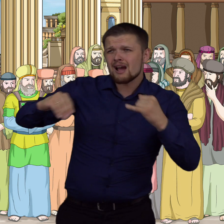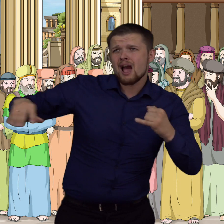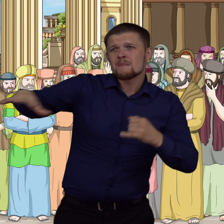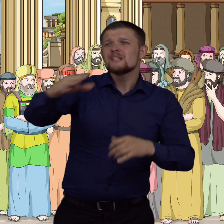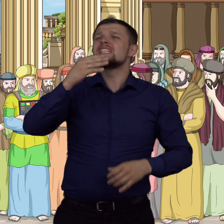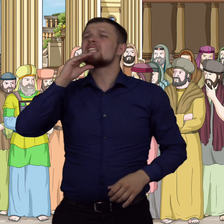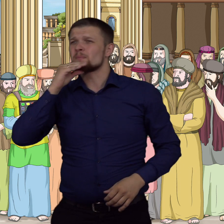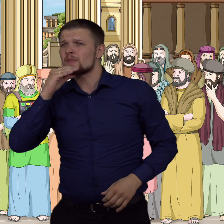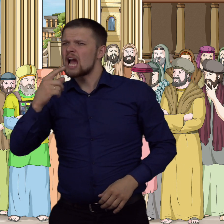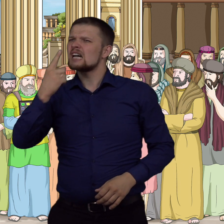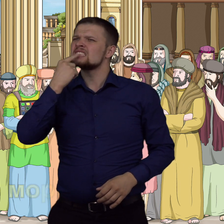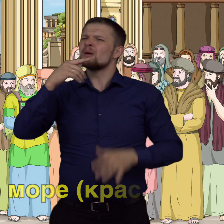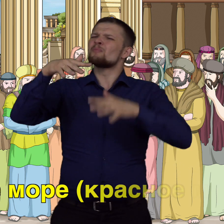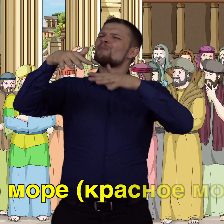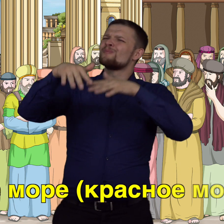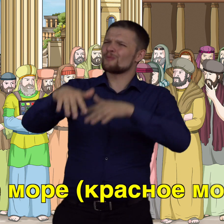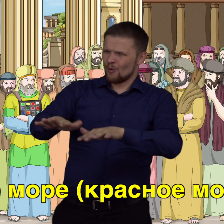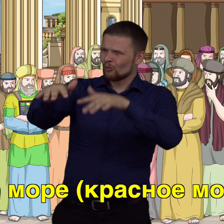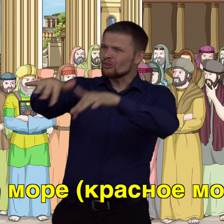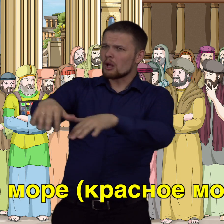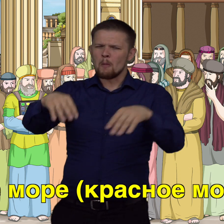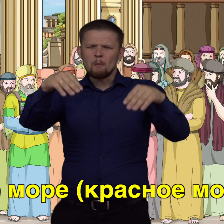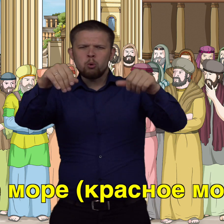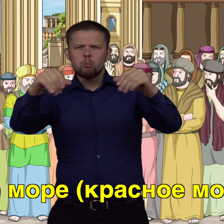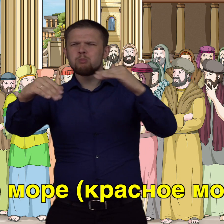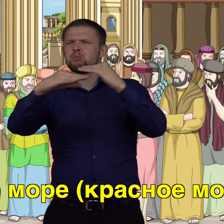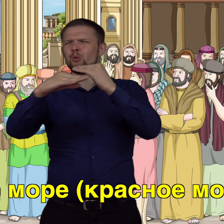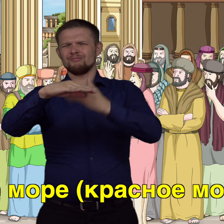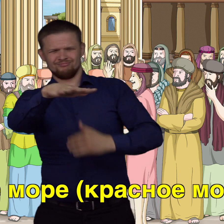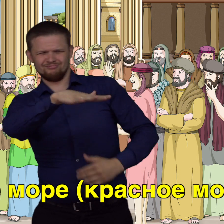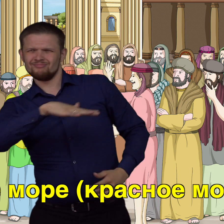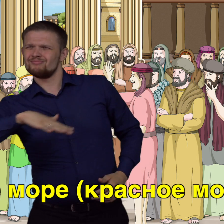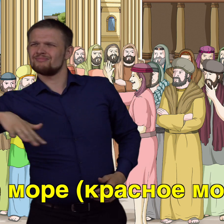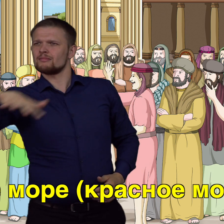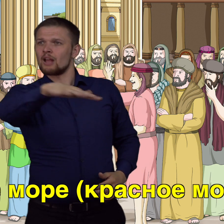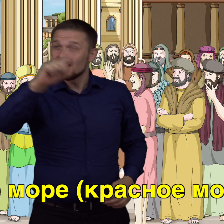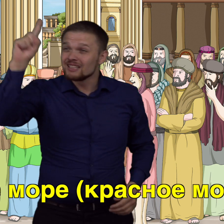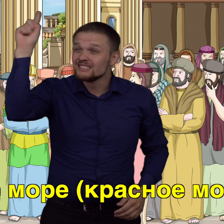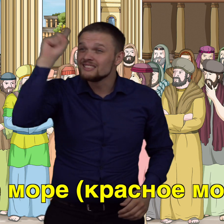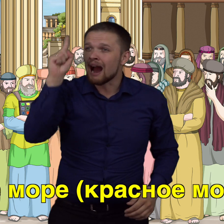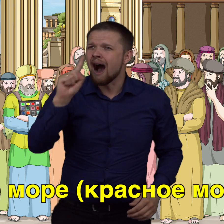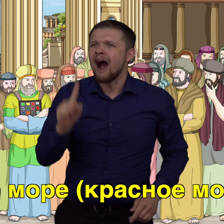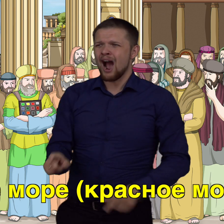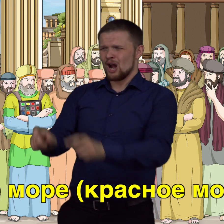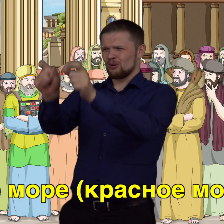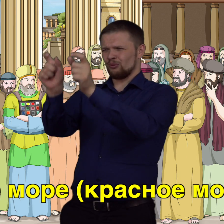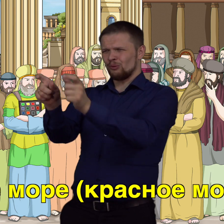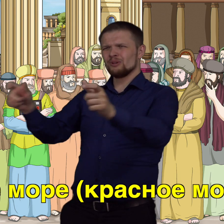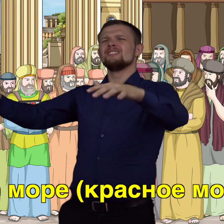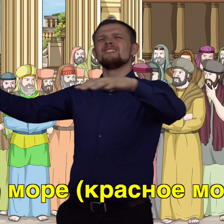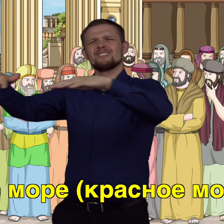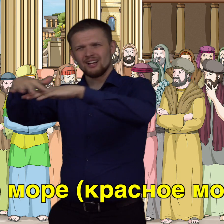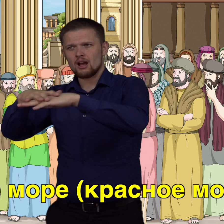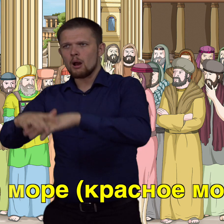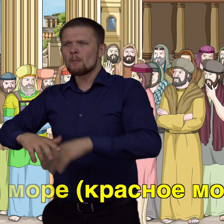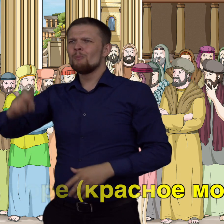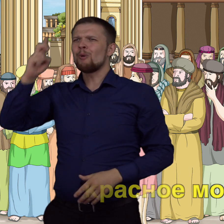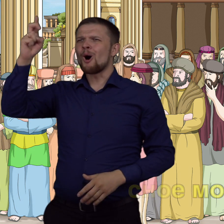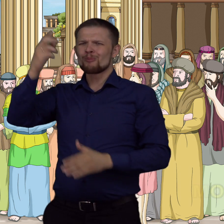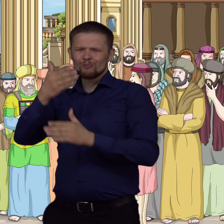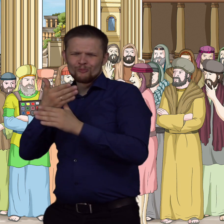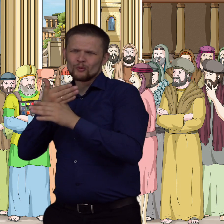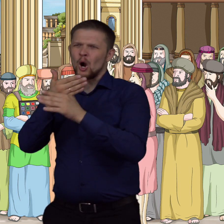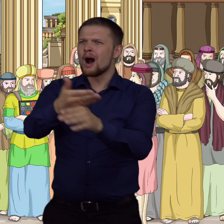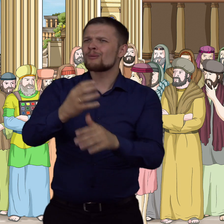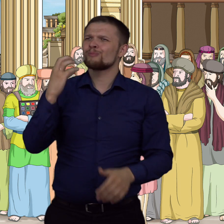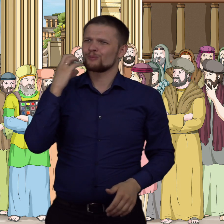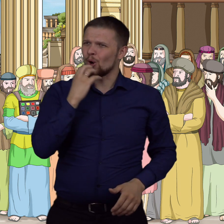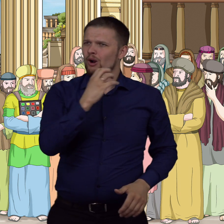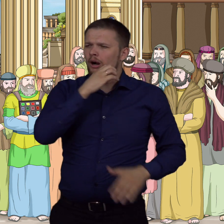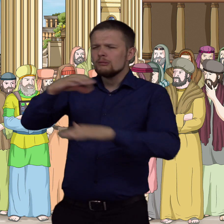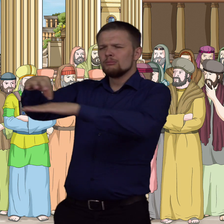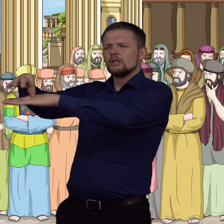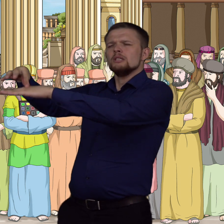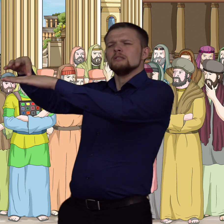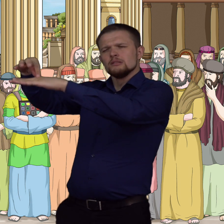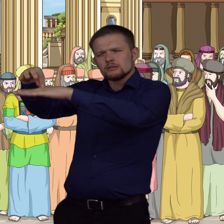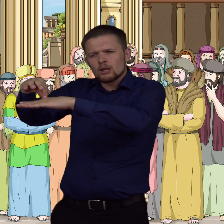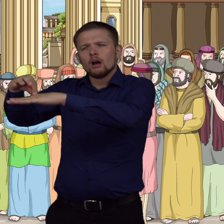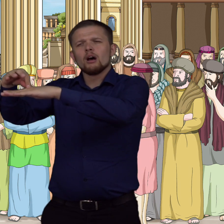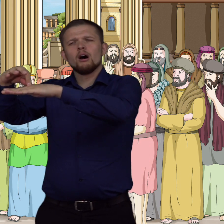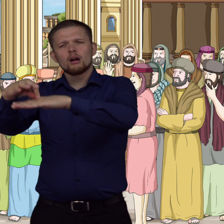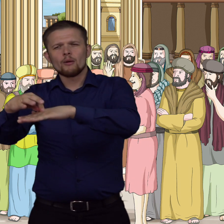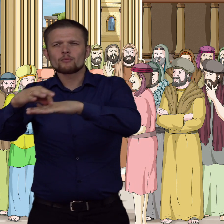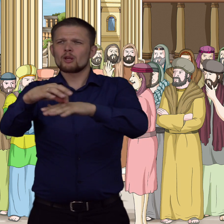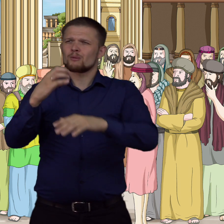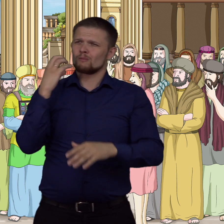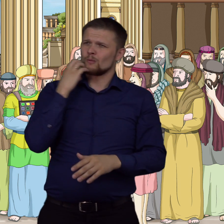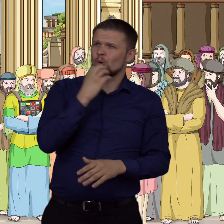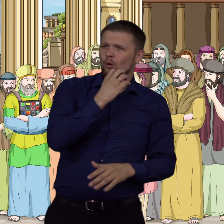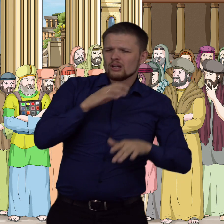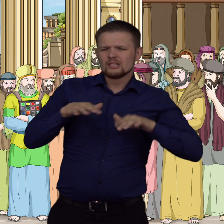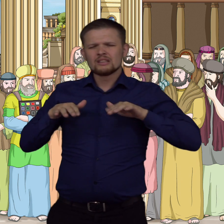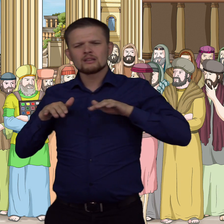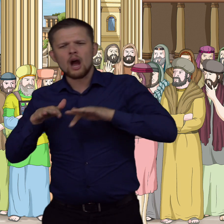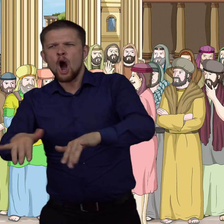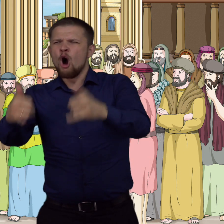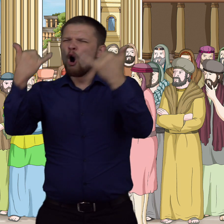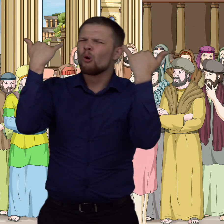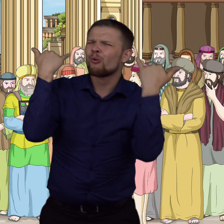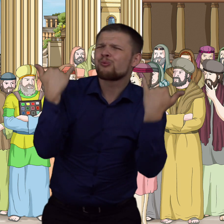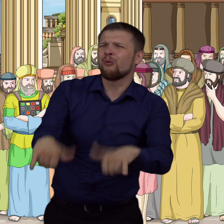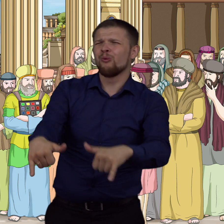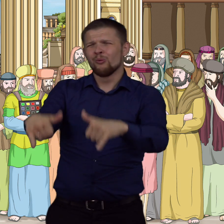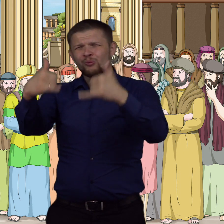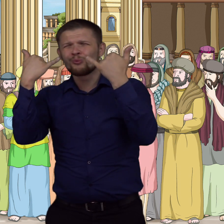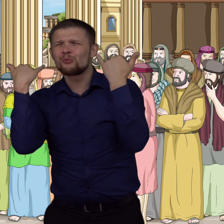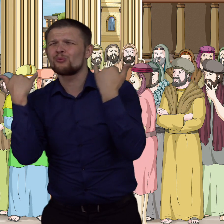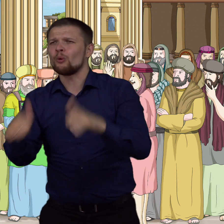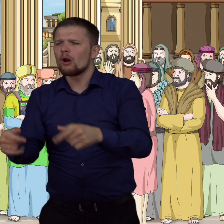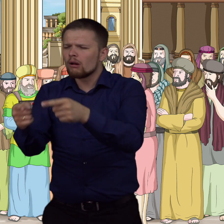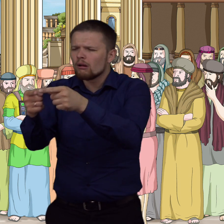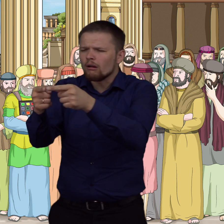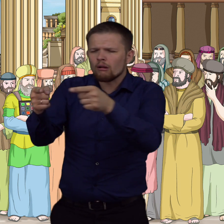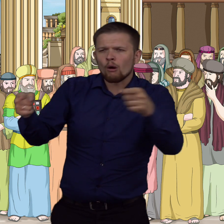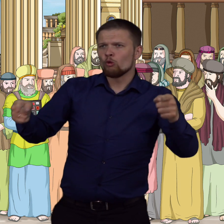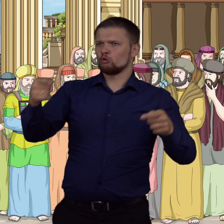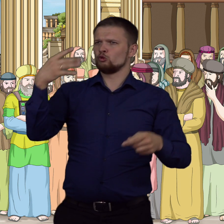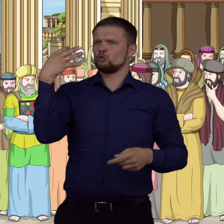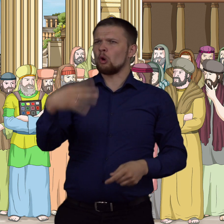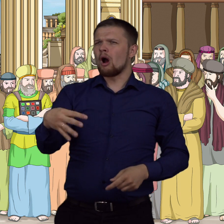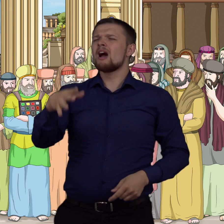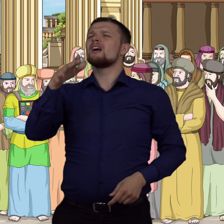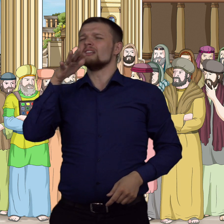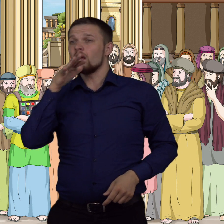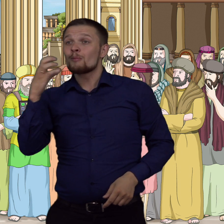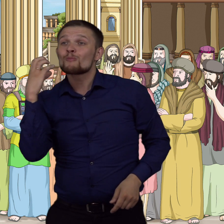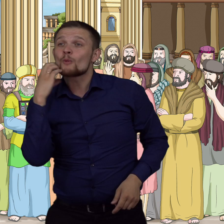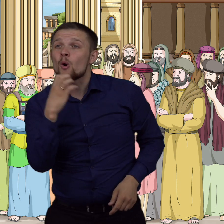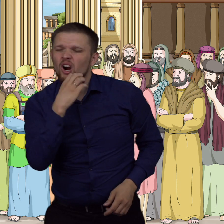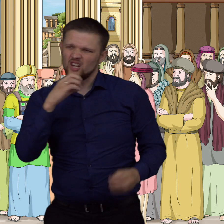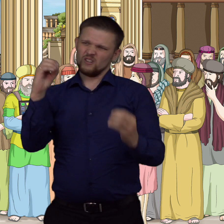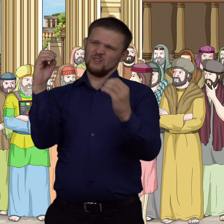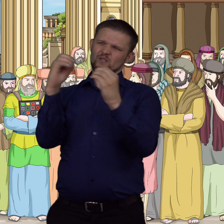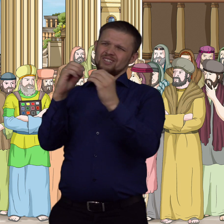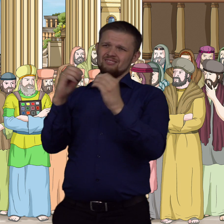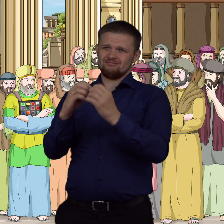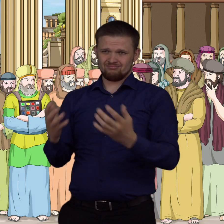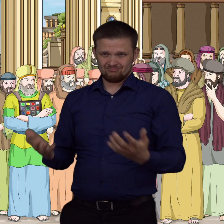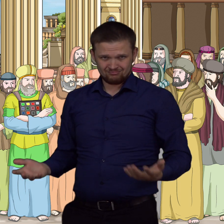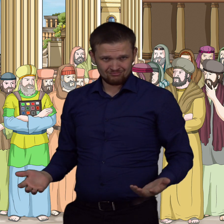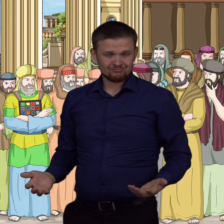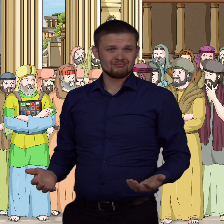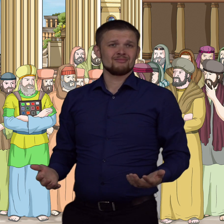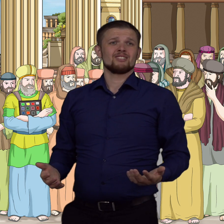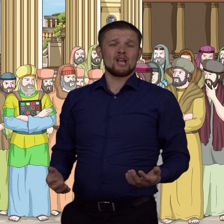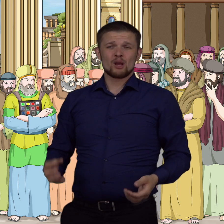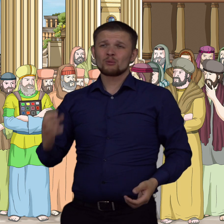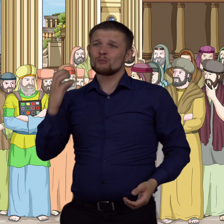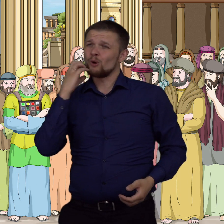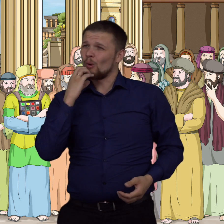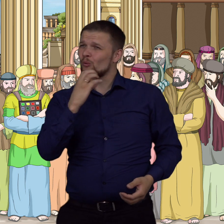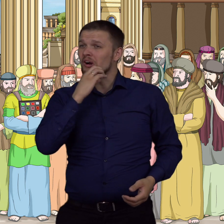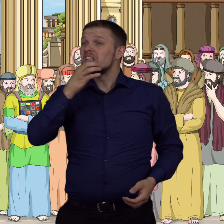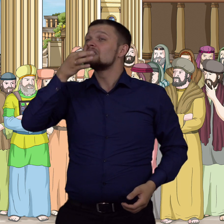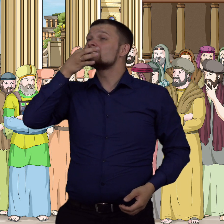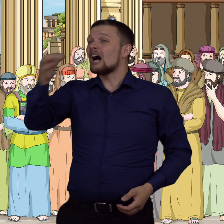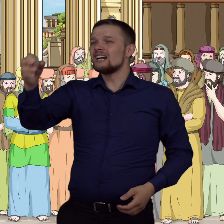He led them out and performed wonders and signs in the land of Egypt, at the Red Sea, and for forty years in the wilderness.